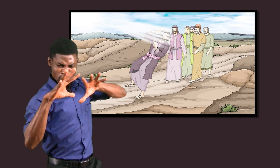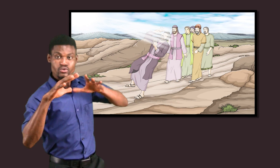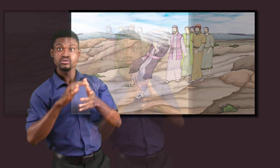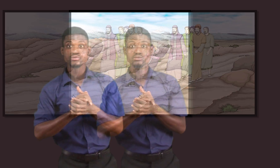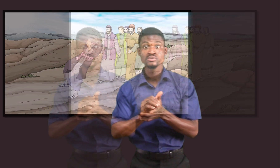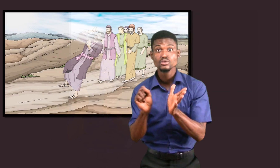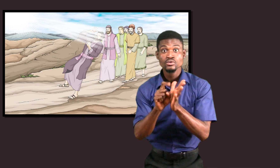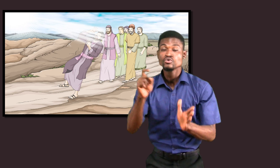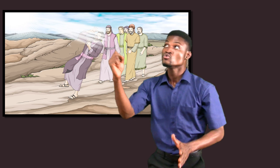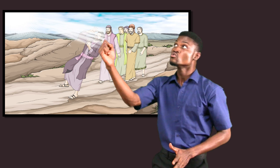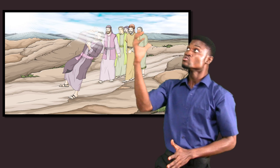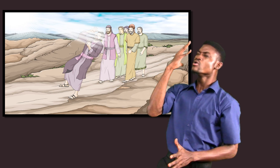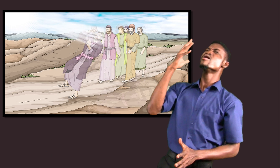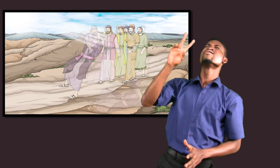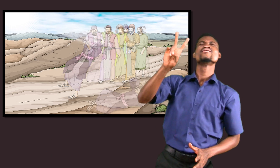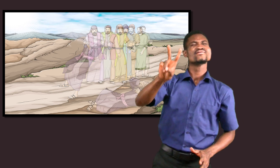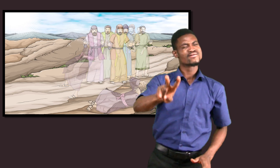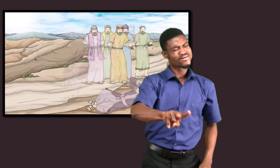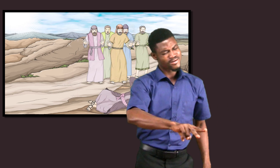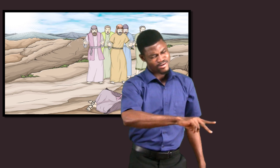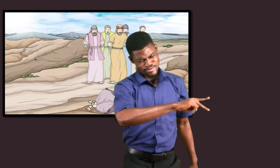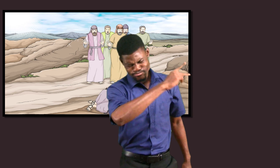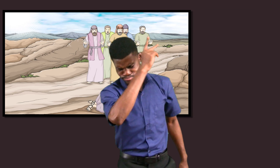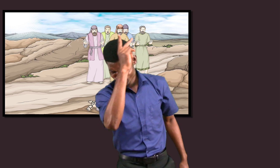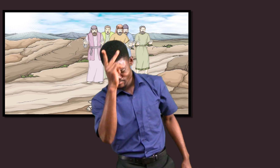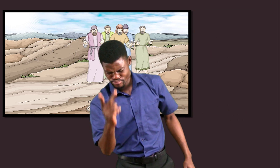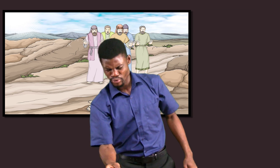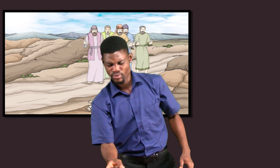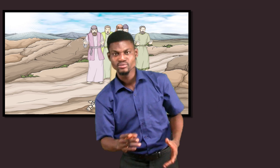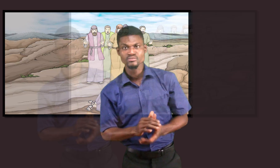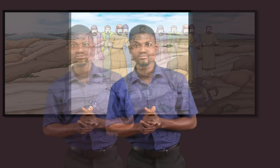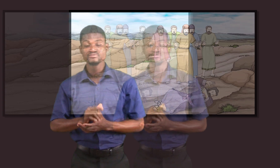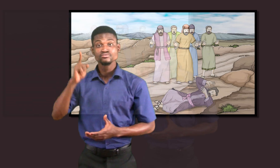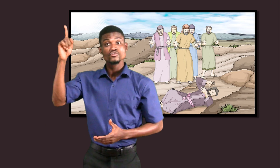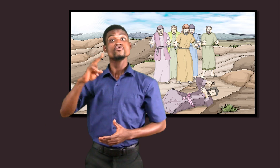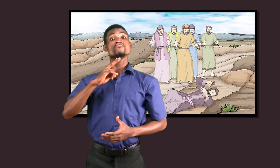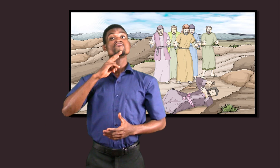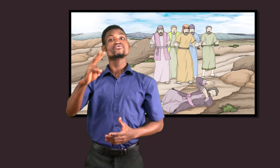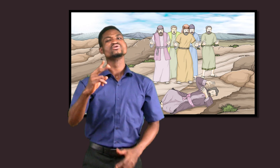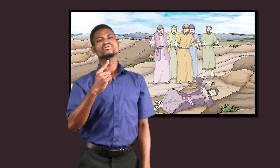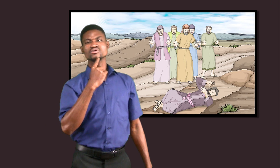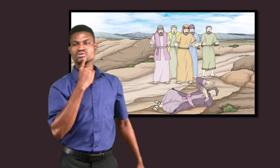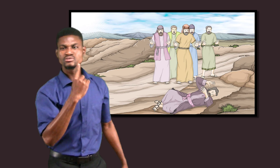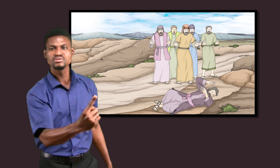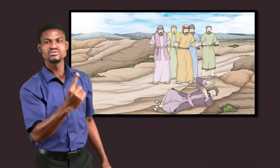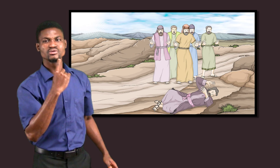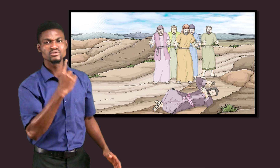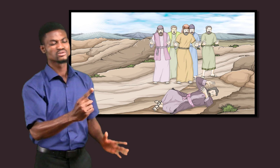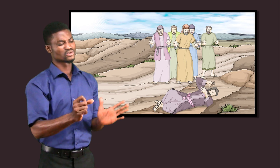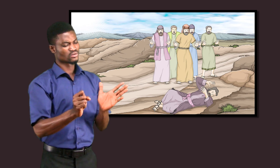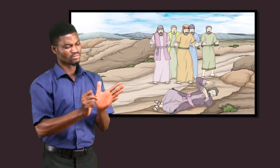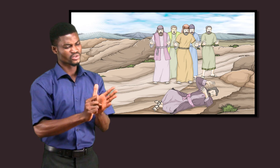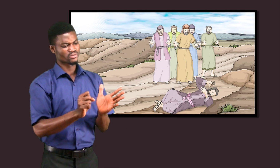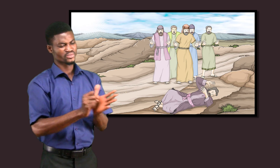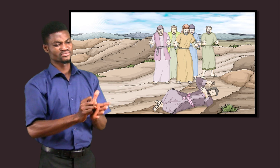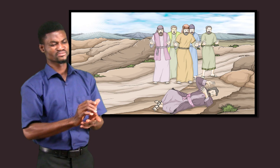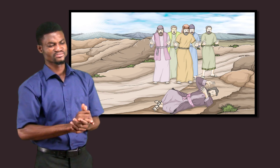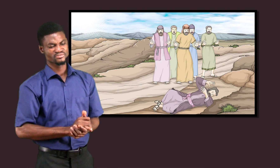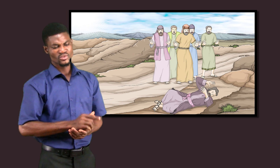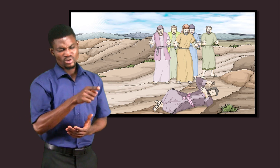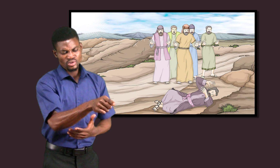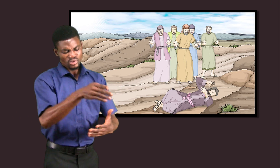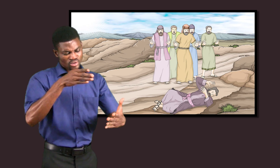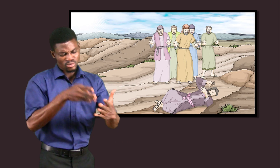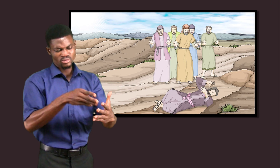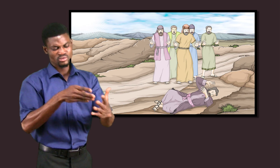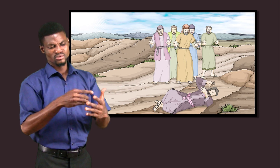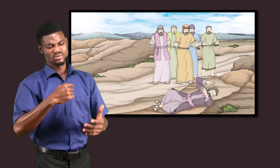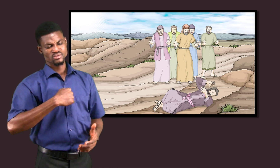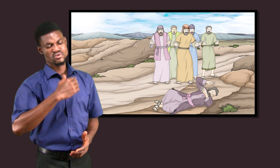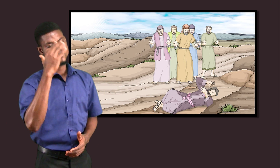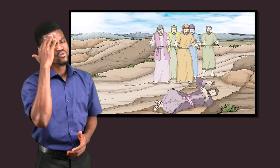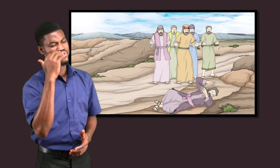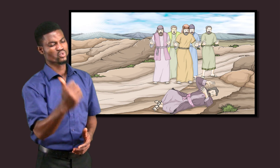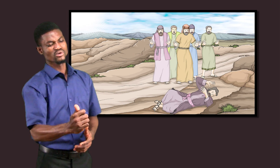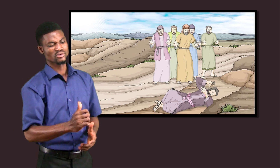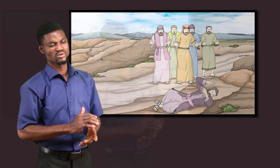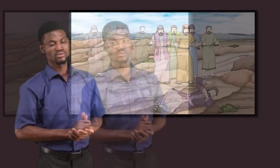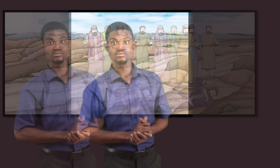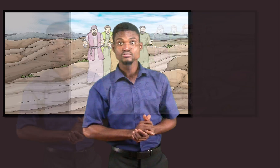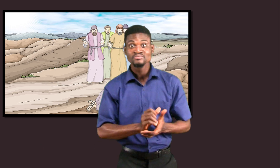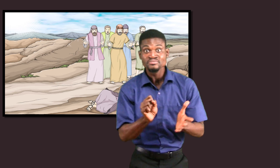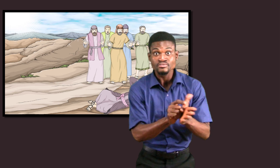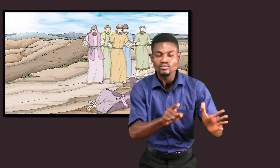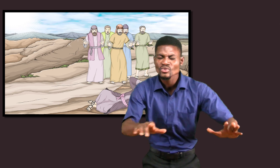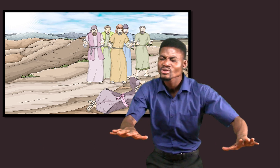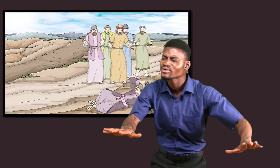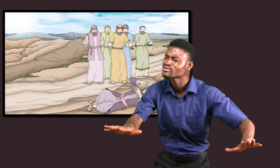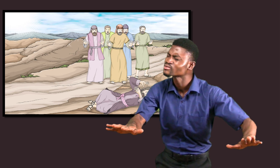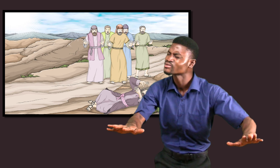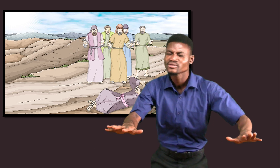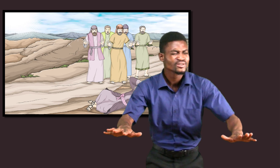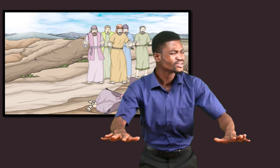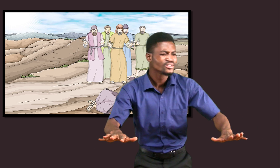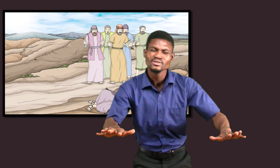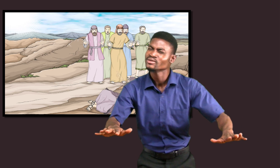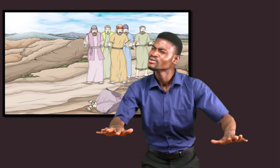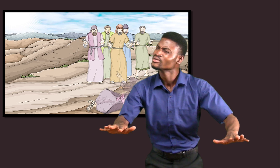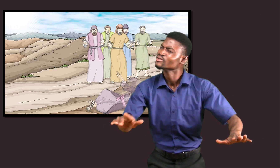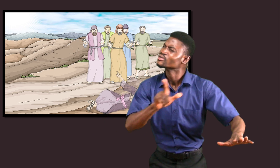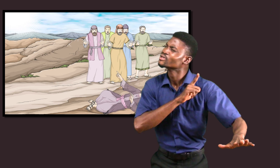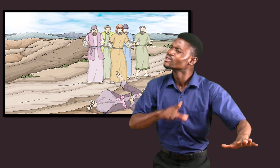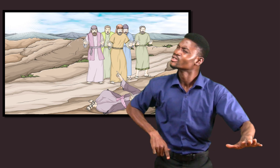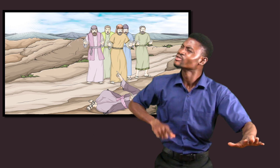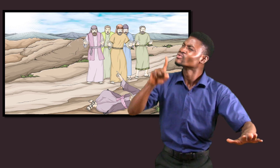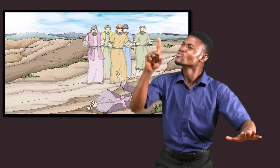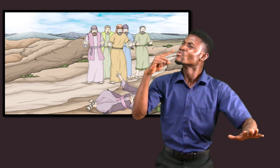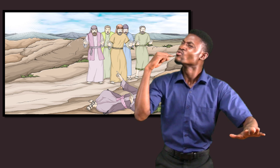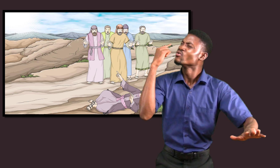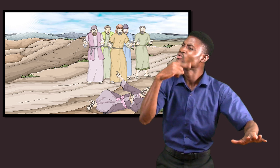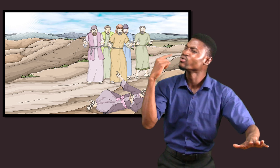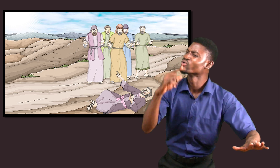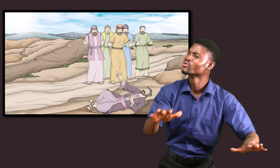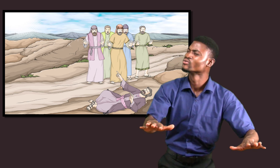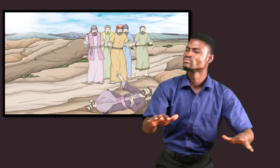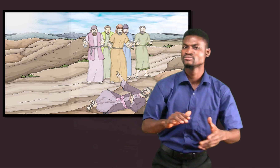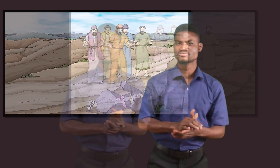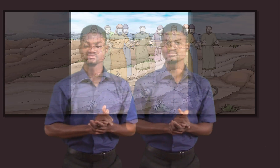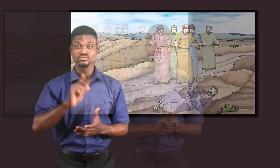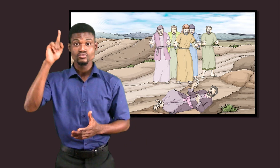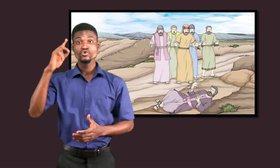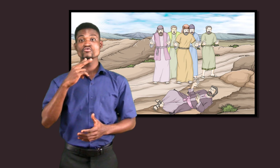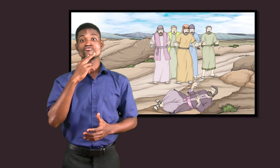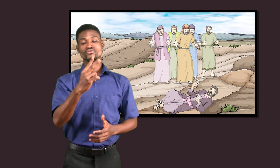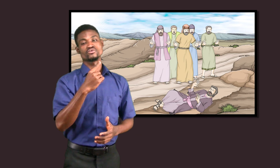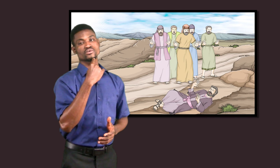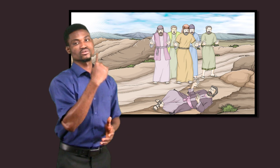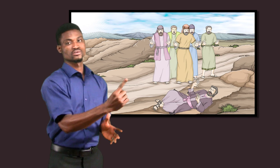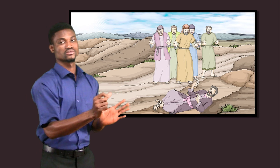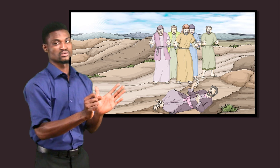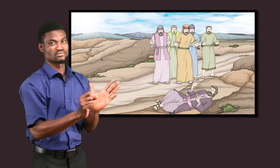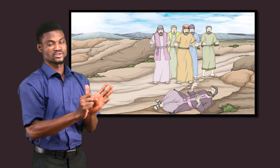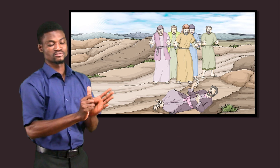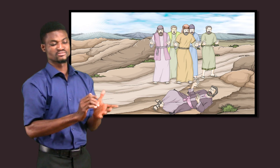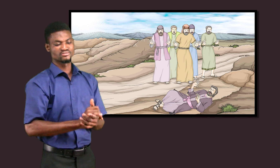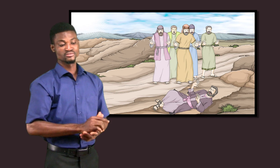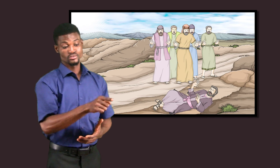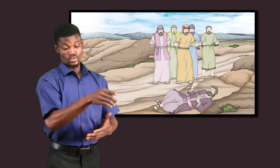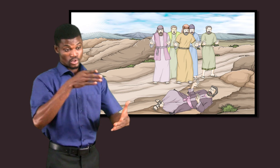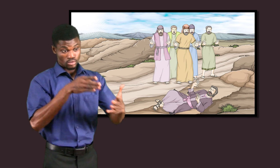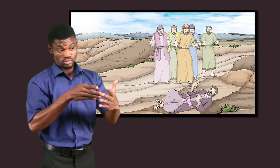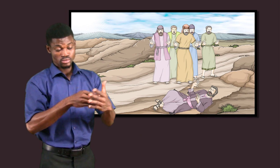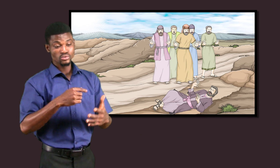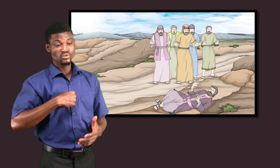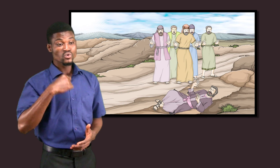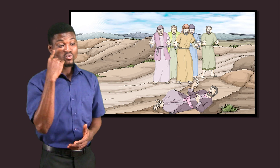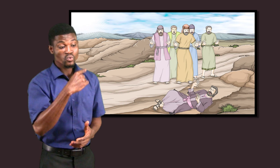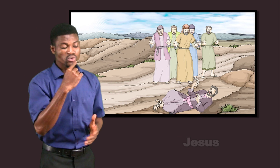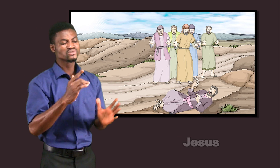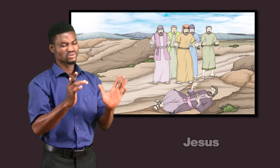He fell to the ground and heard a voice say to him, “Saul, Saul, why do you persecute Me?” “Who are You, Lord?” Saul asked.